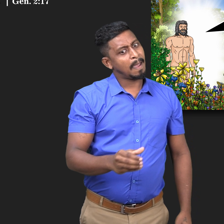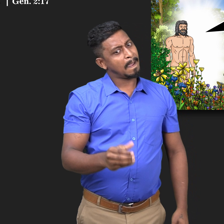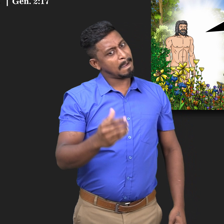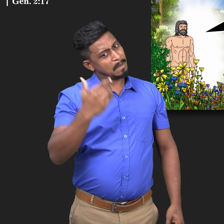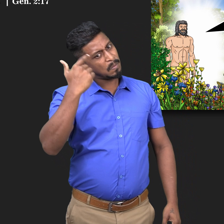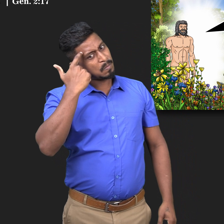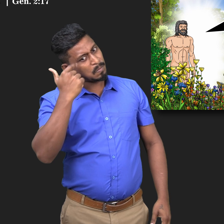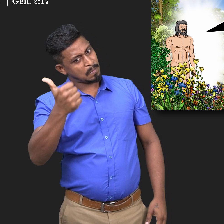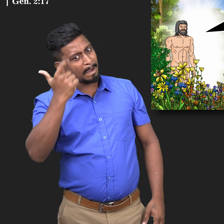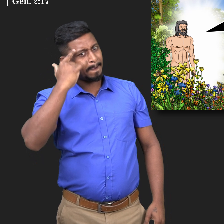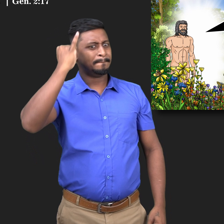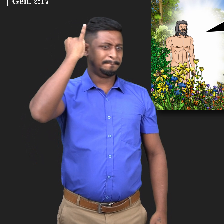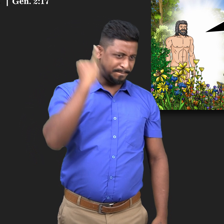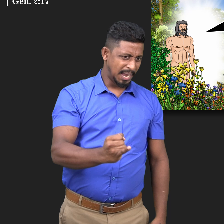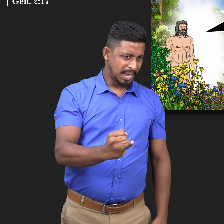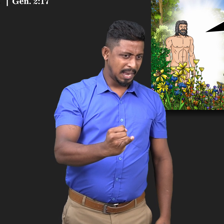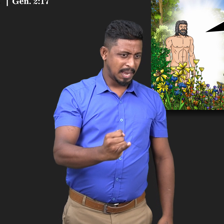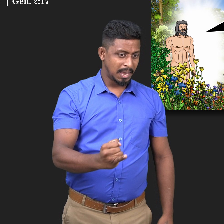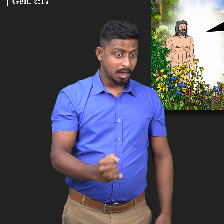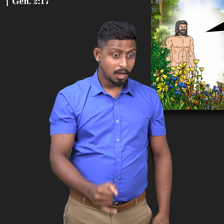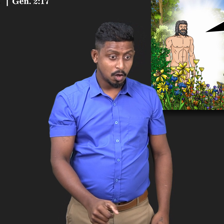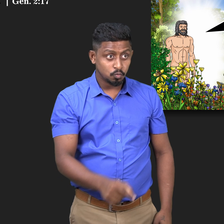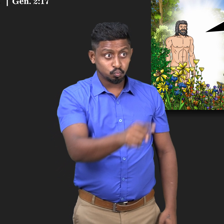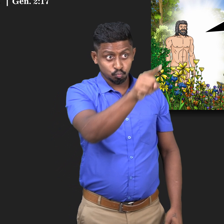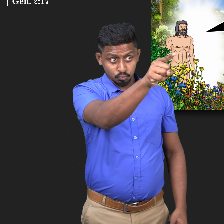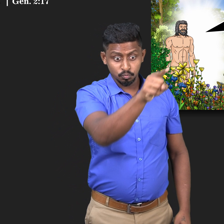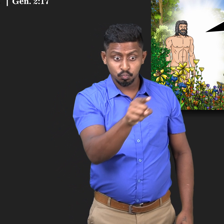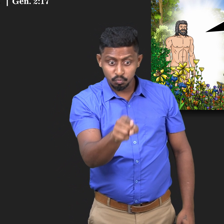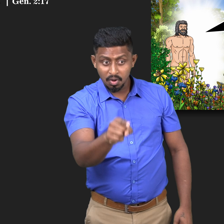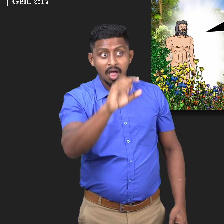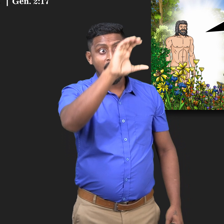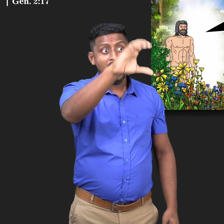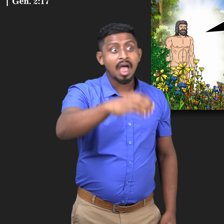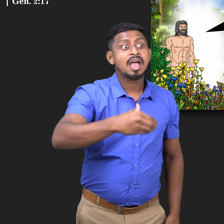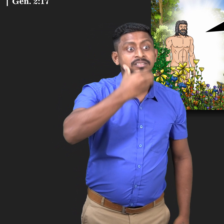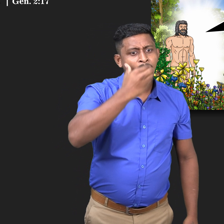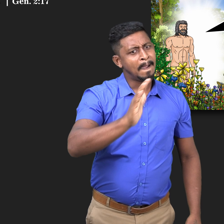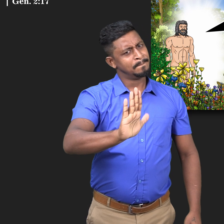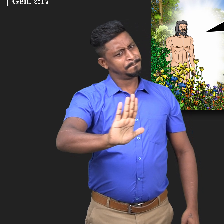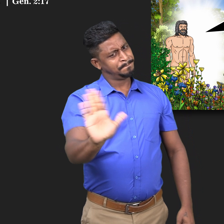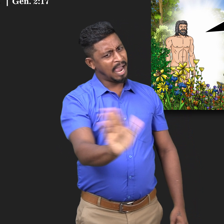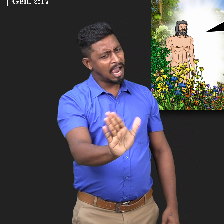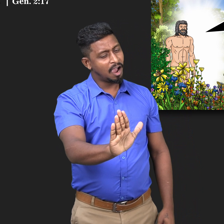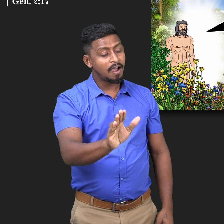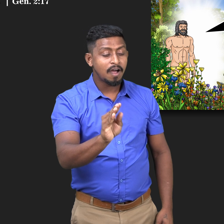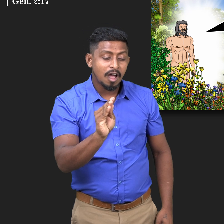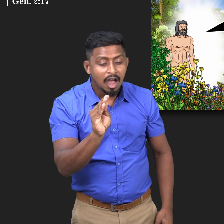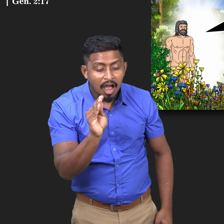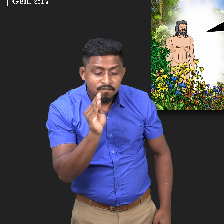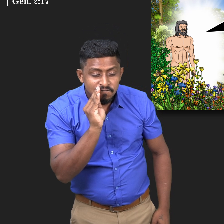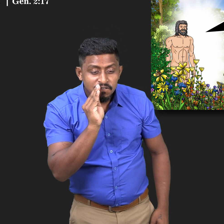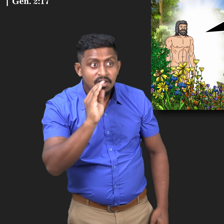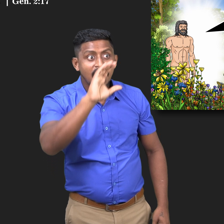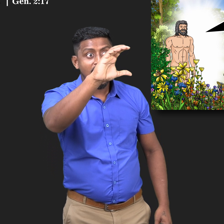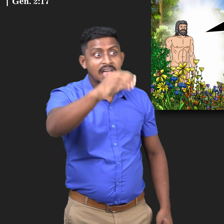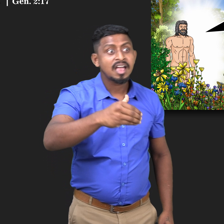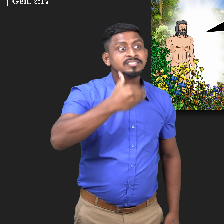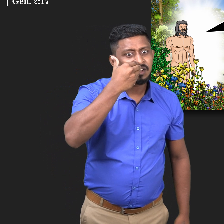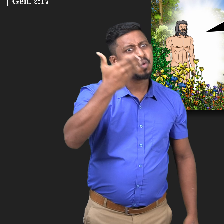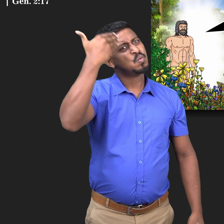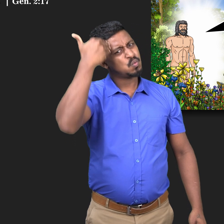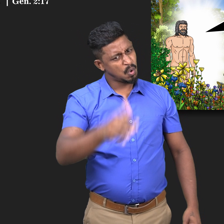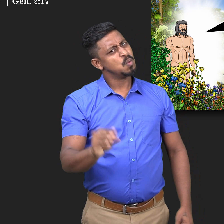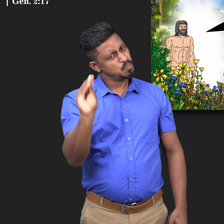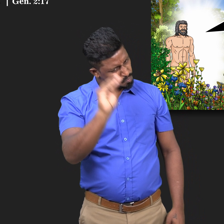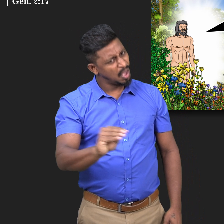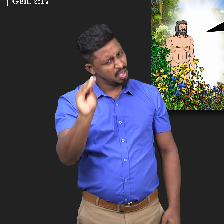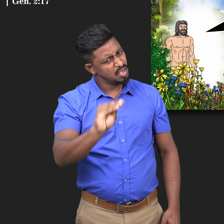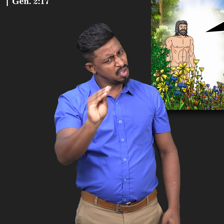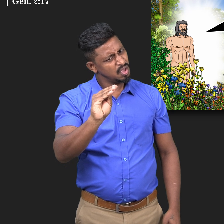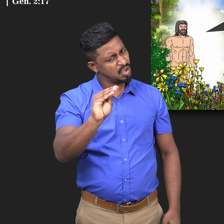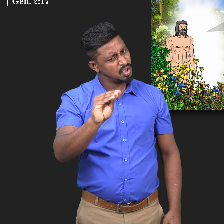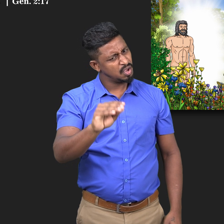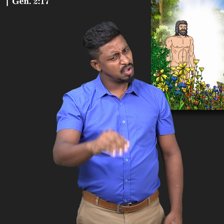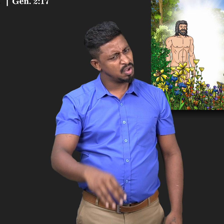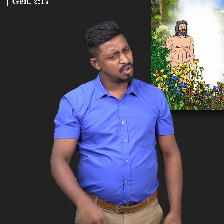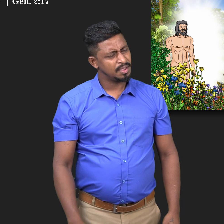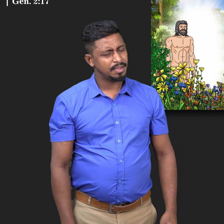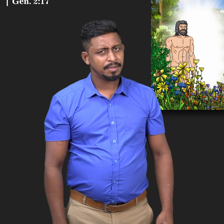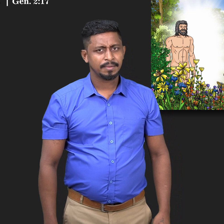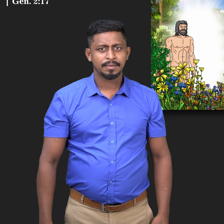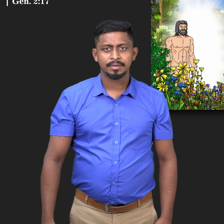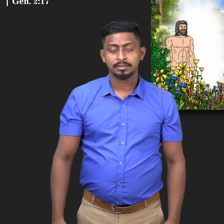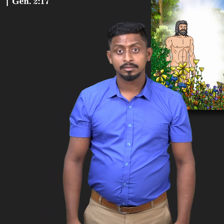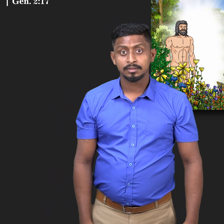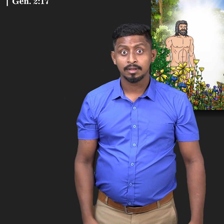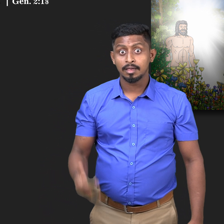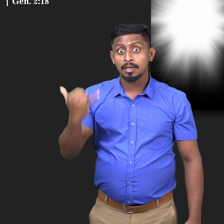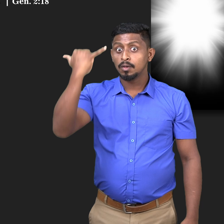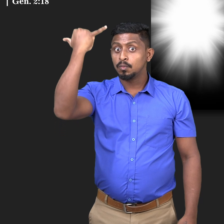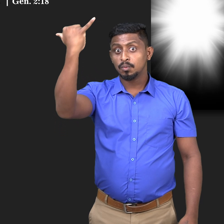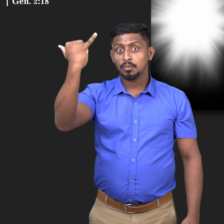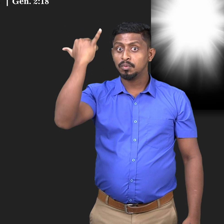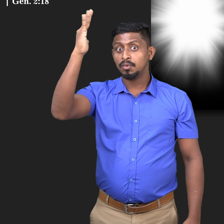for in the day that you eat of it, you will surely die.”